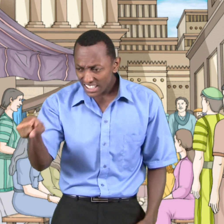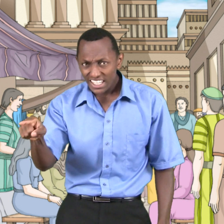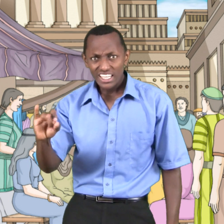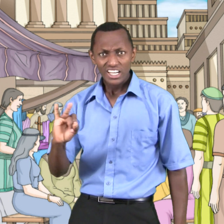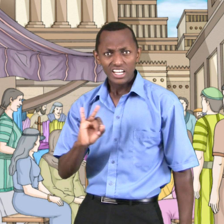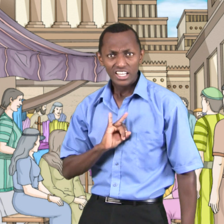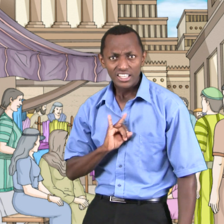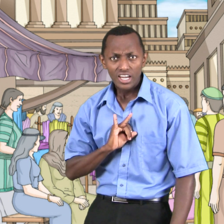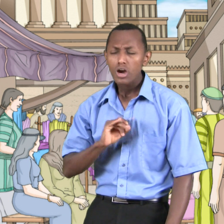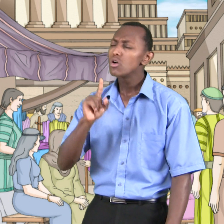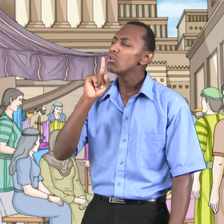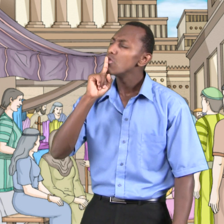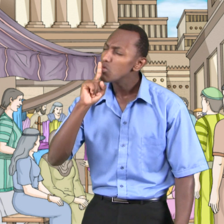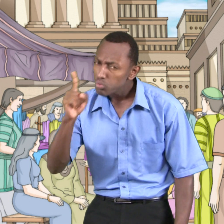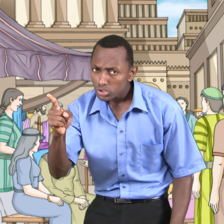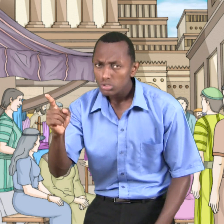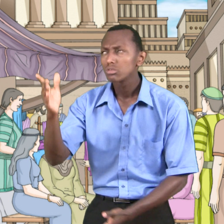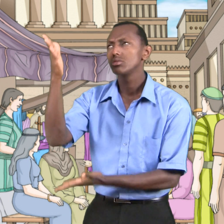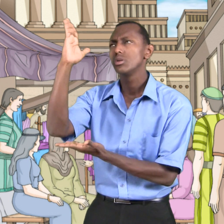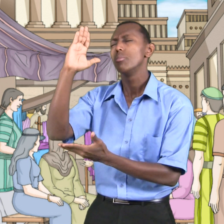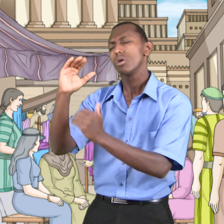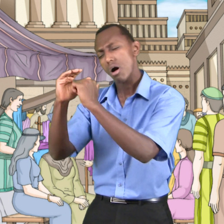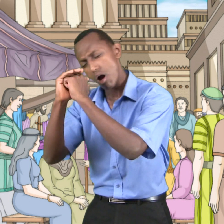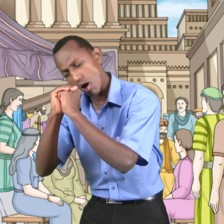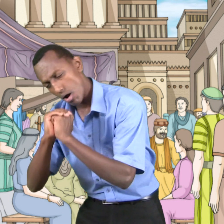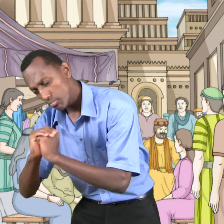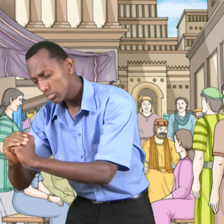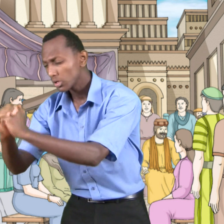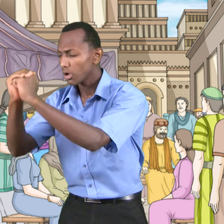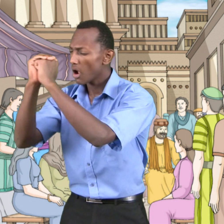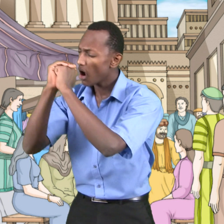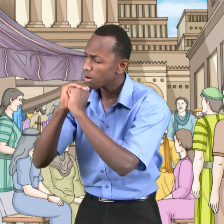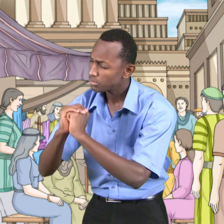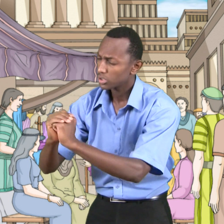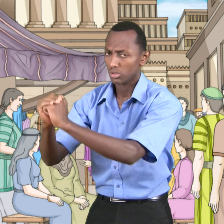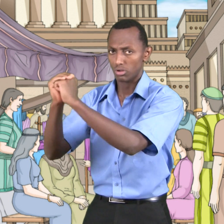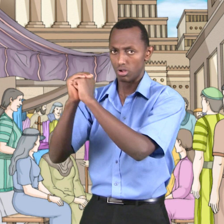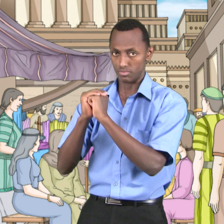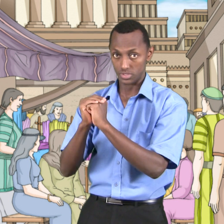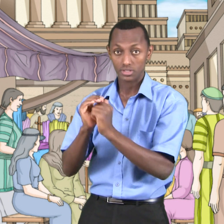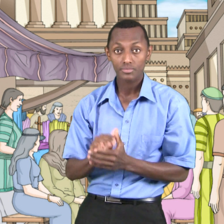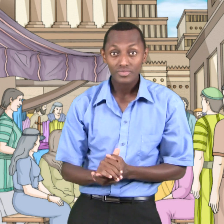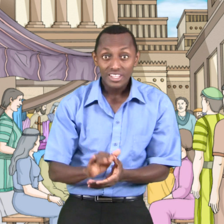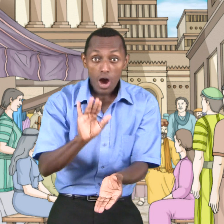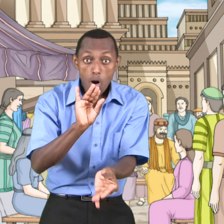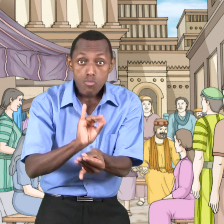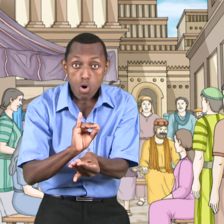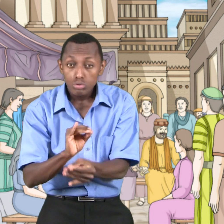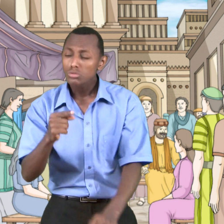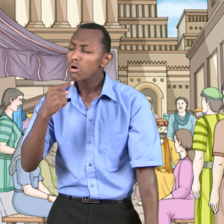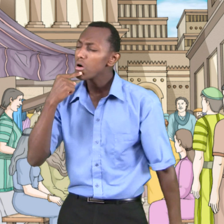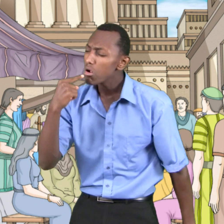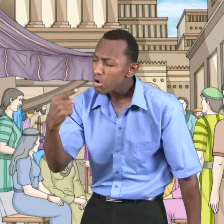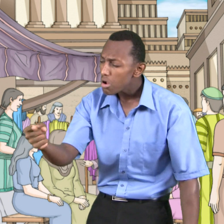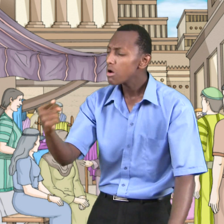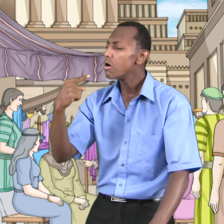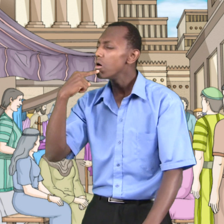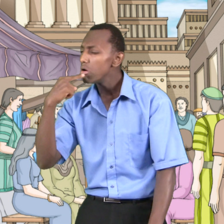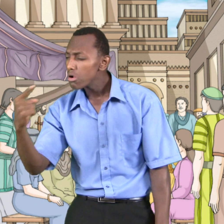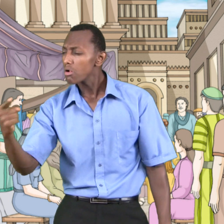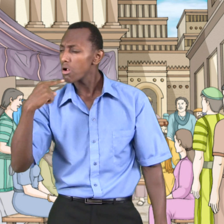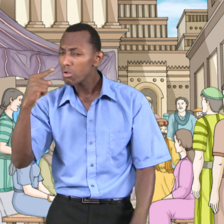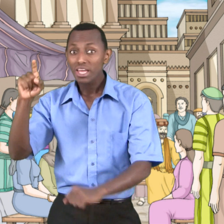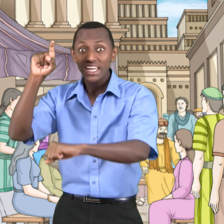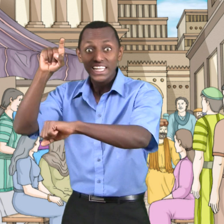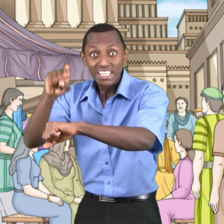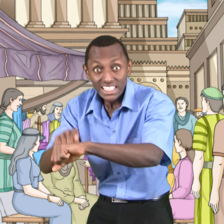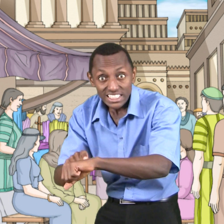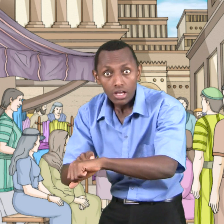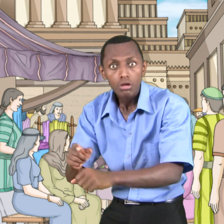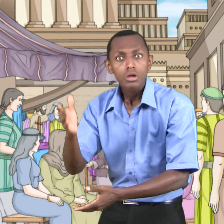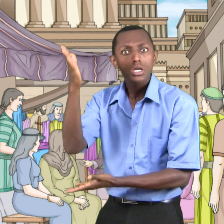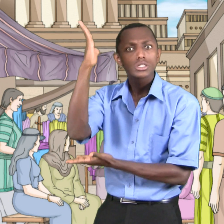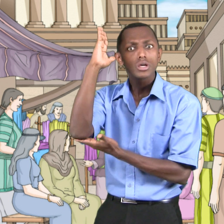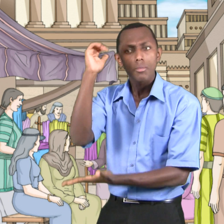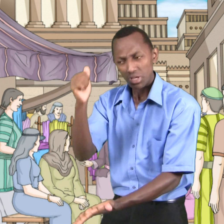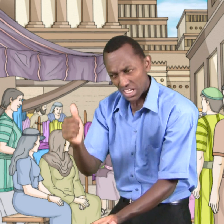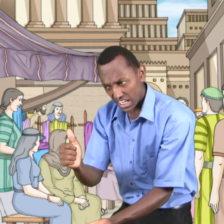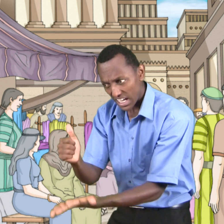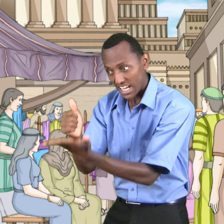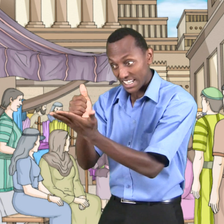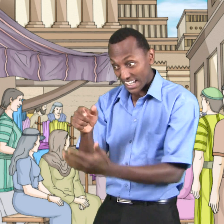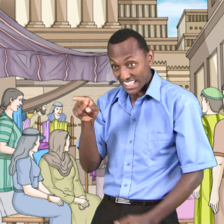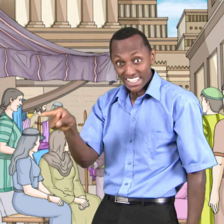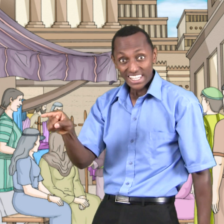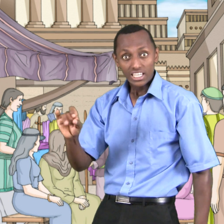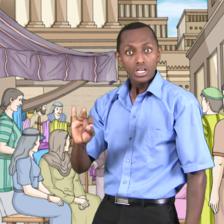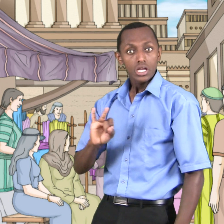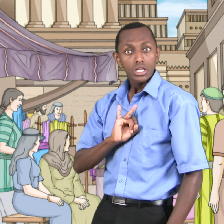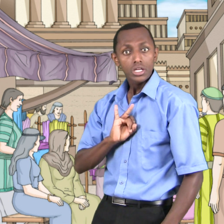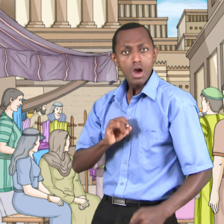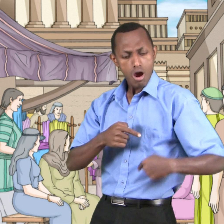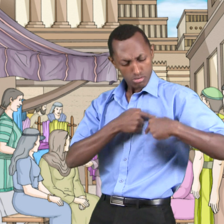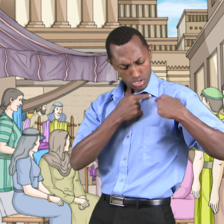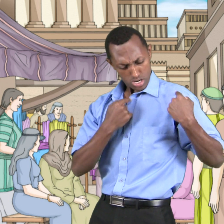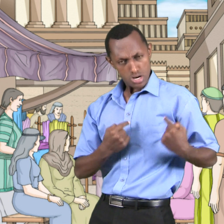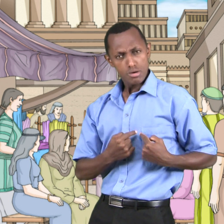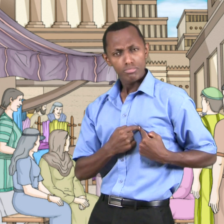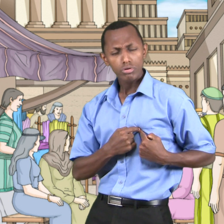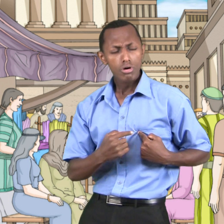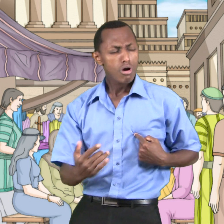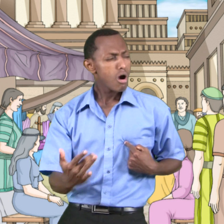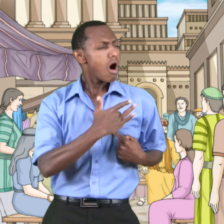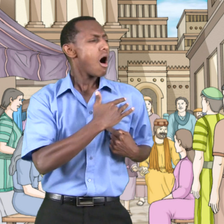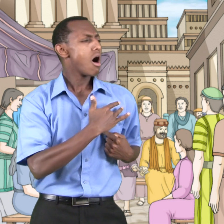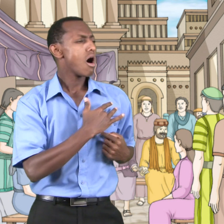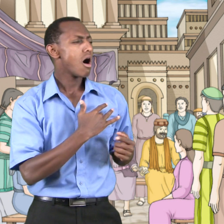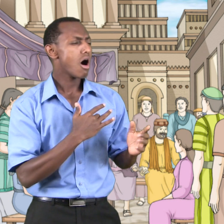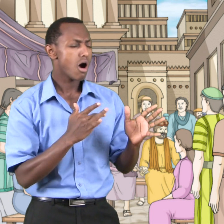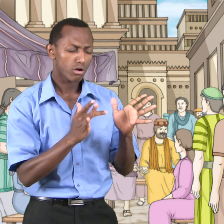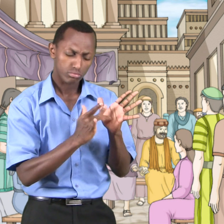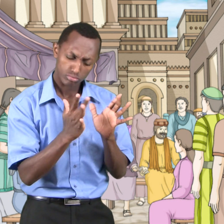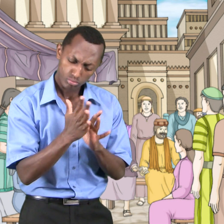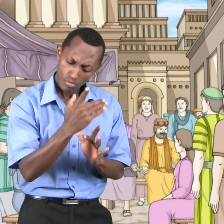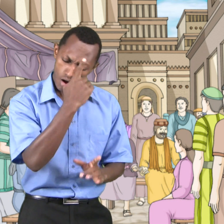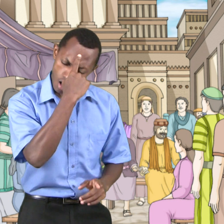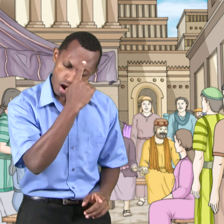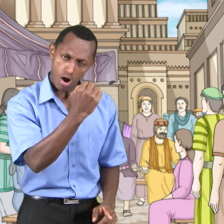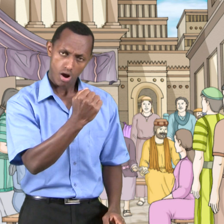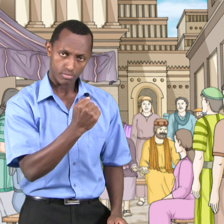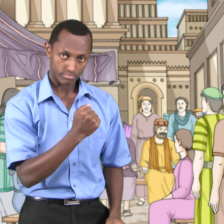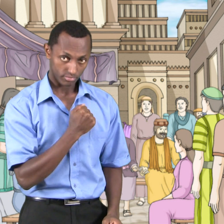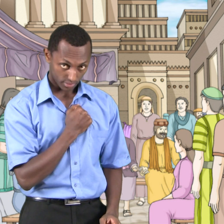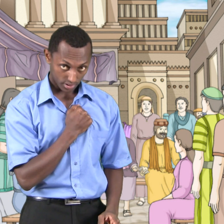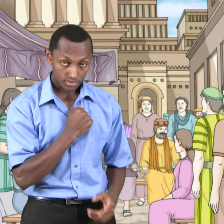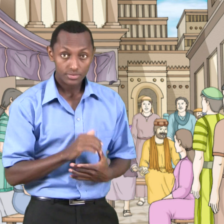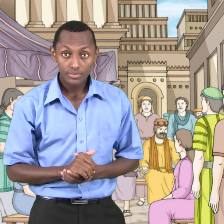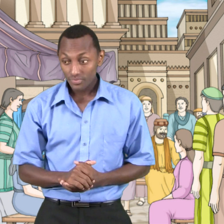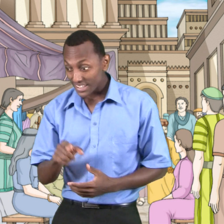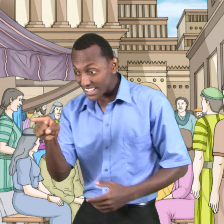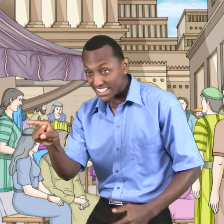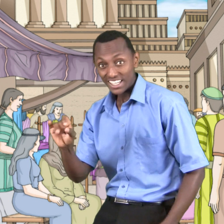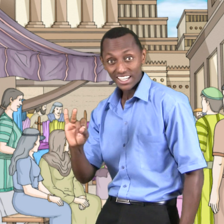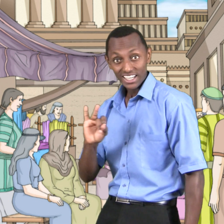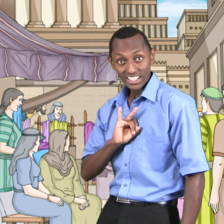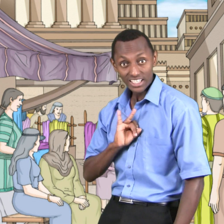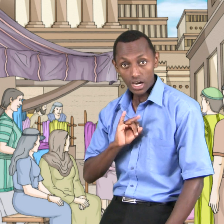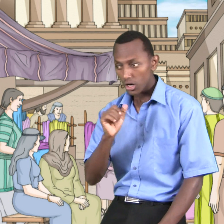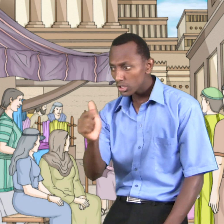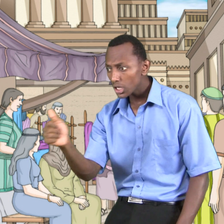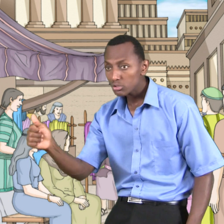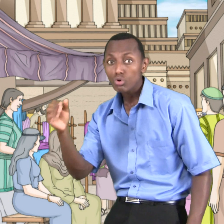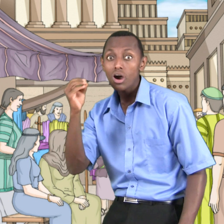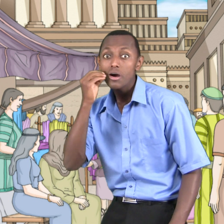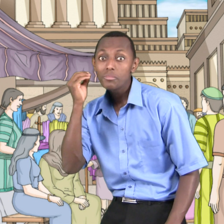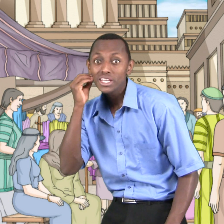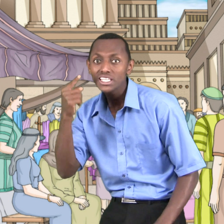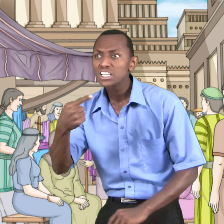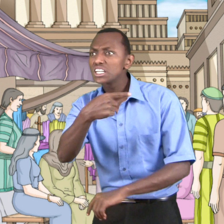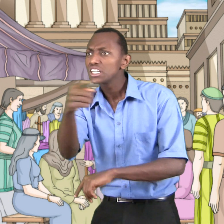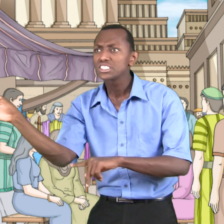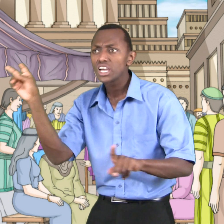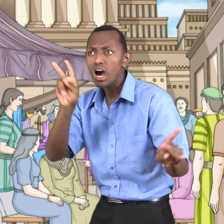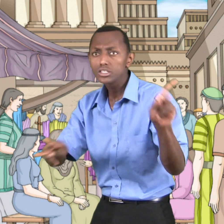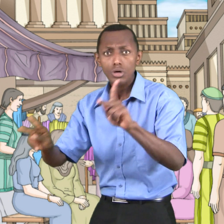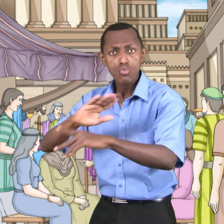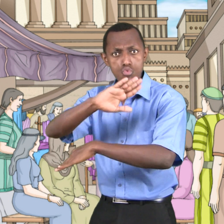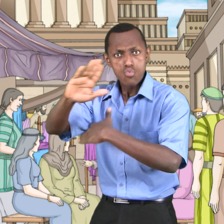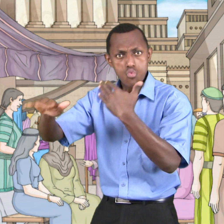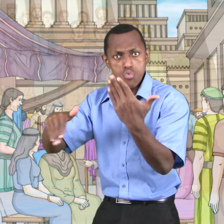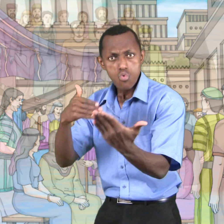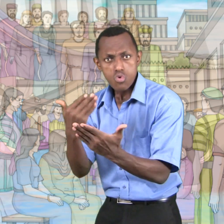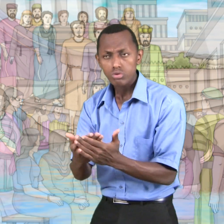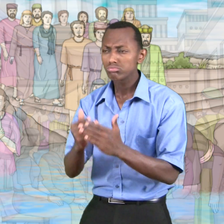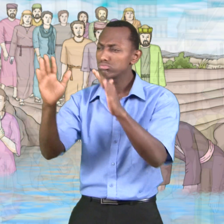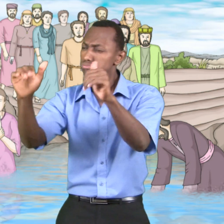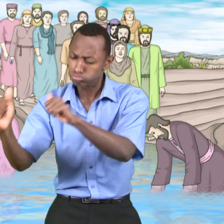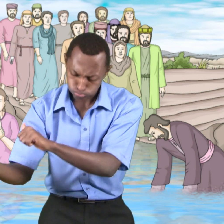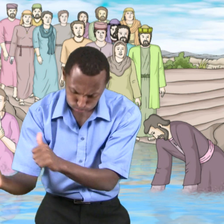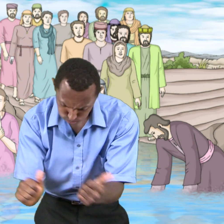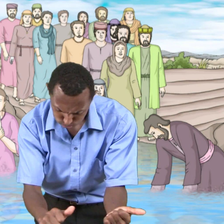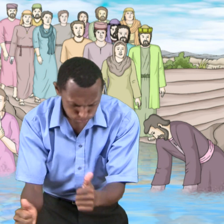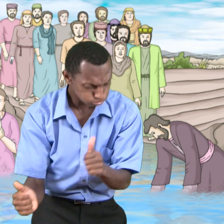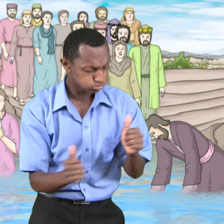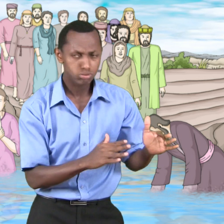The Lord opened her heart to respond to Paul’s message.